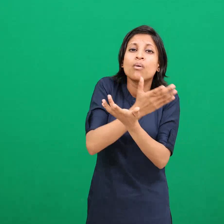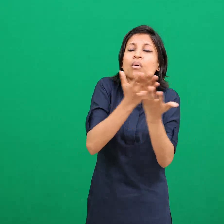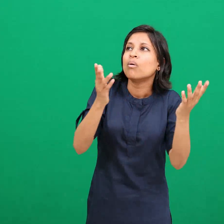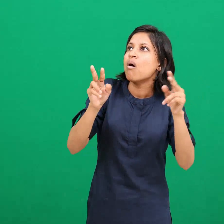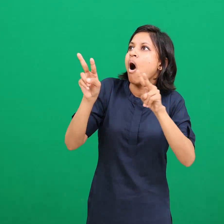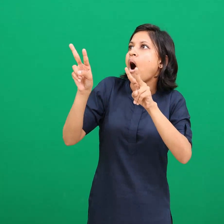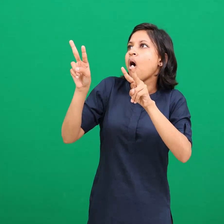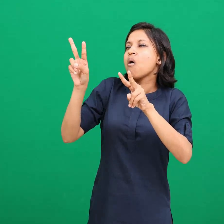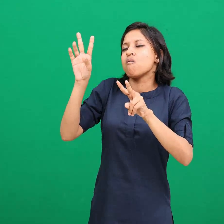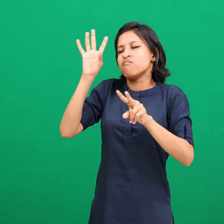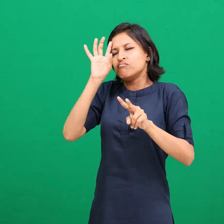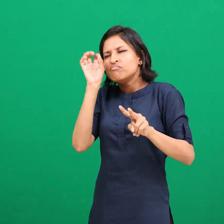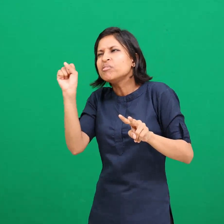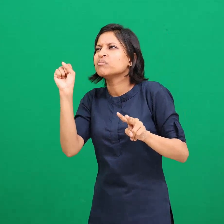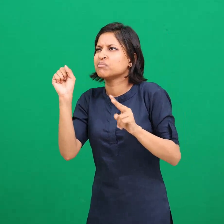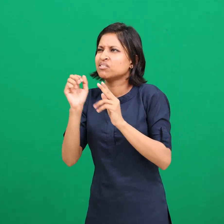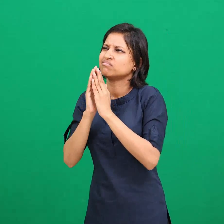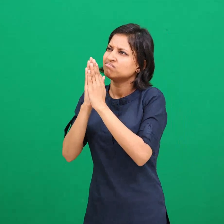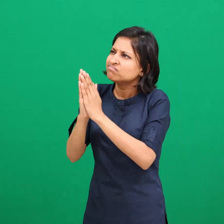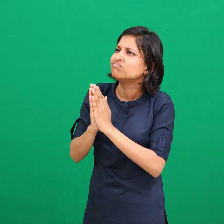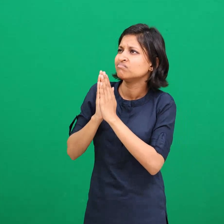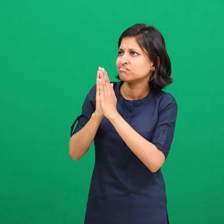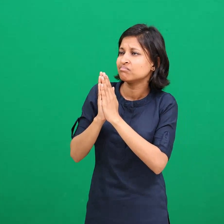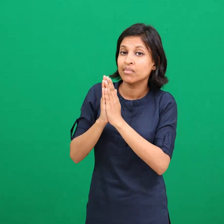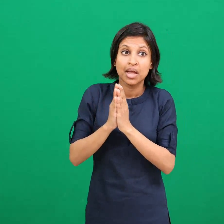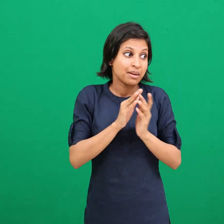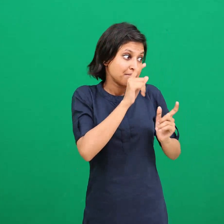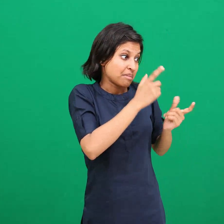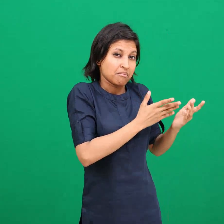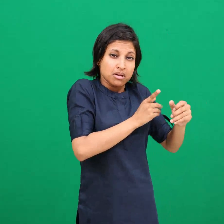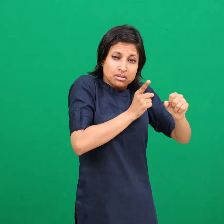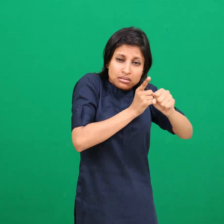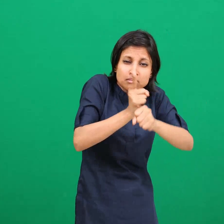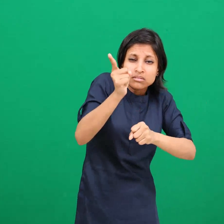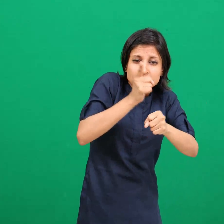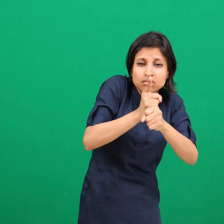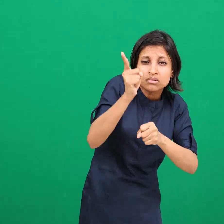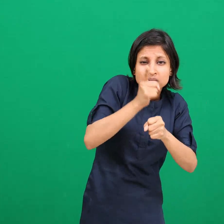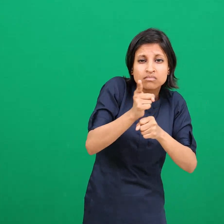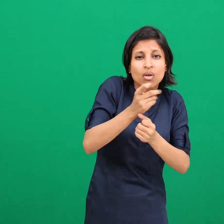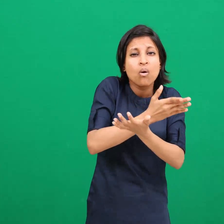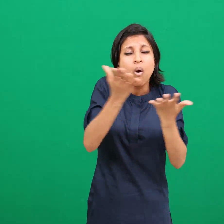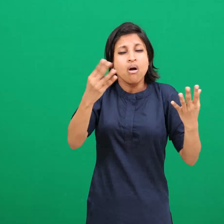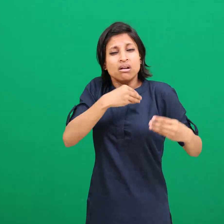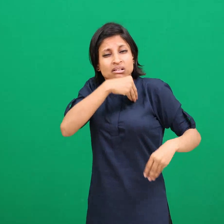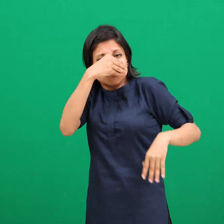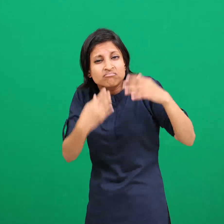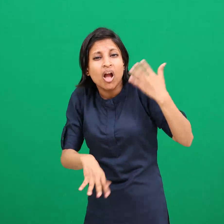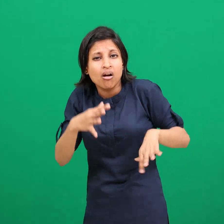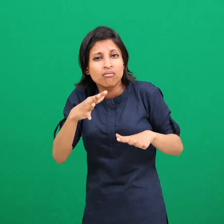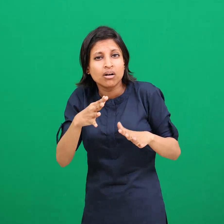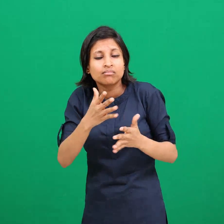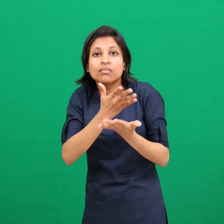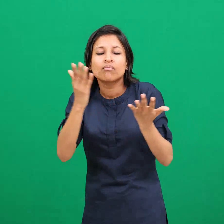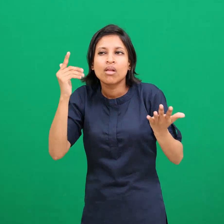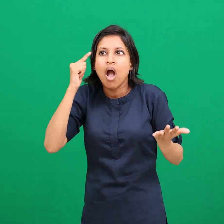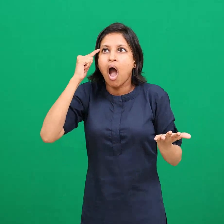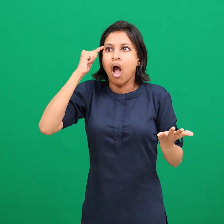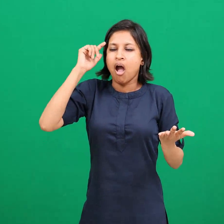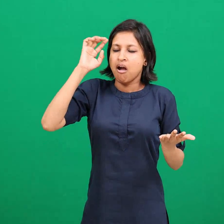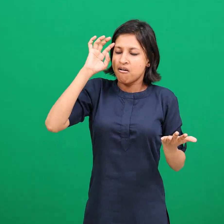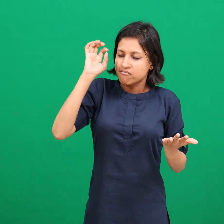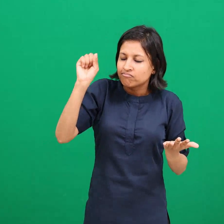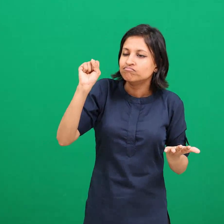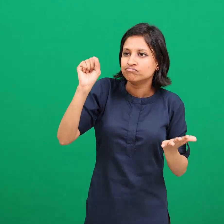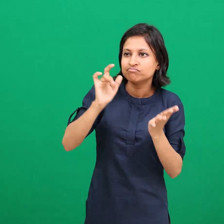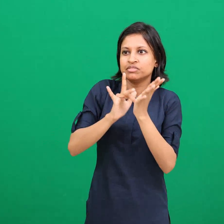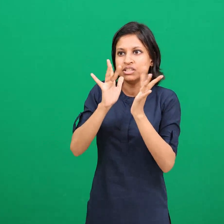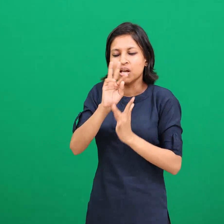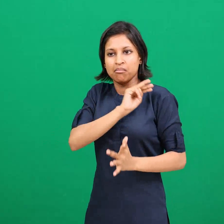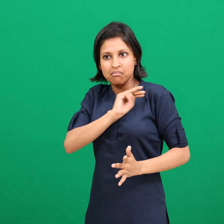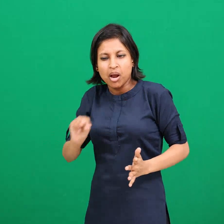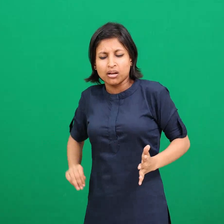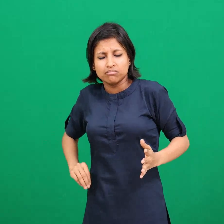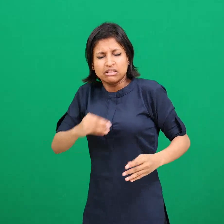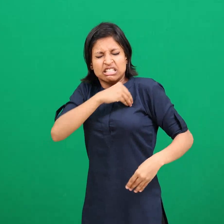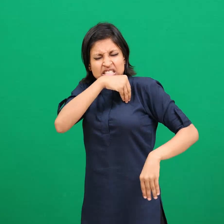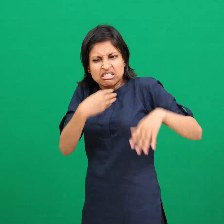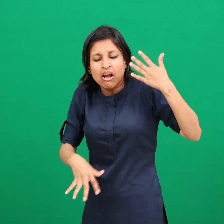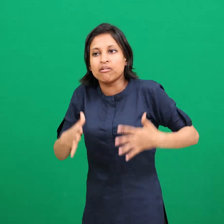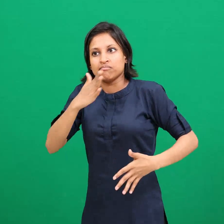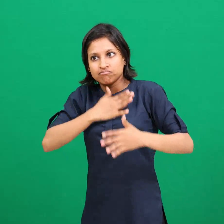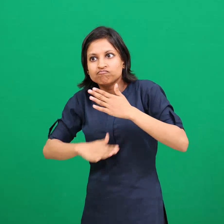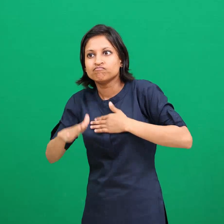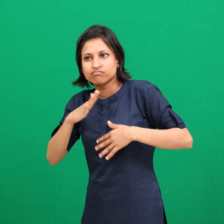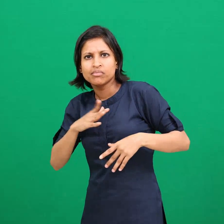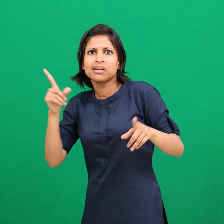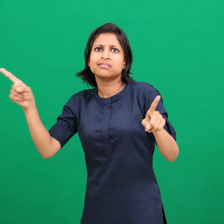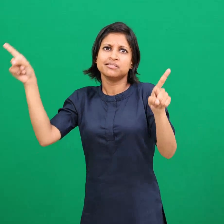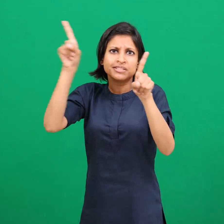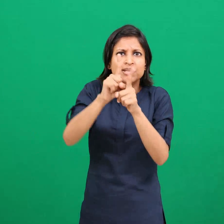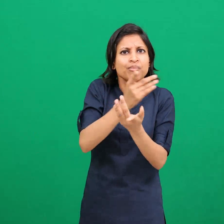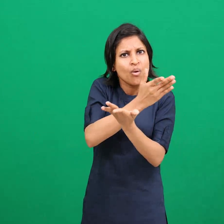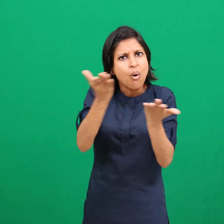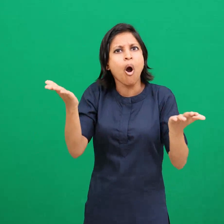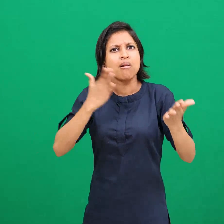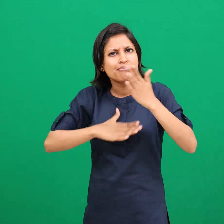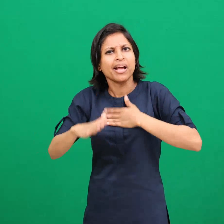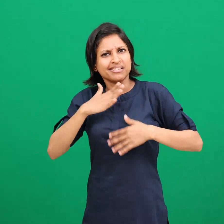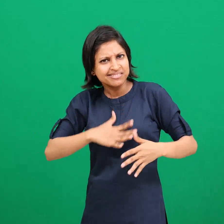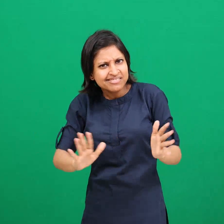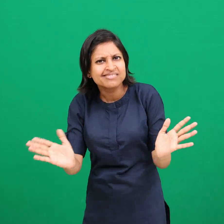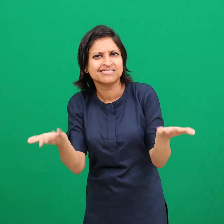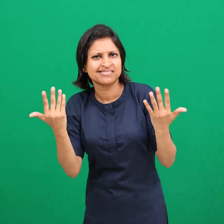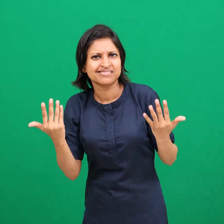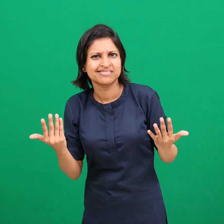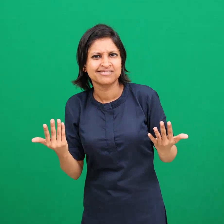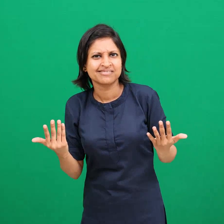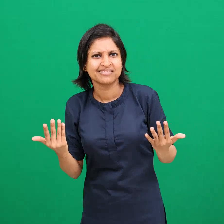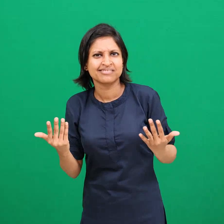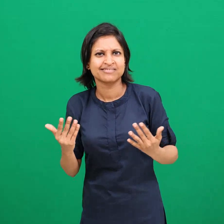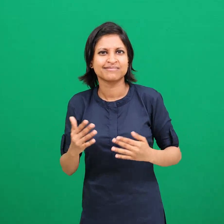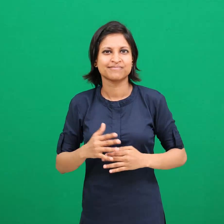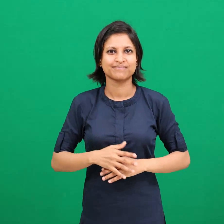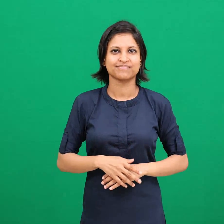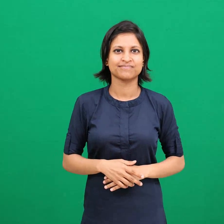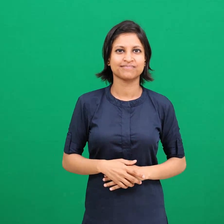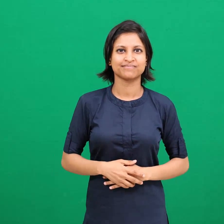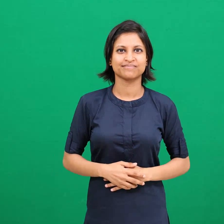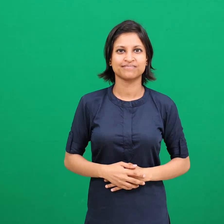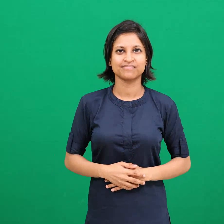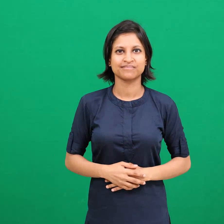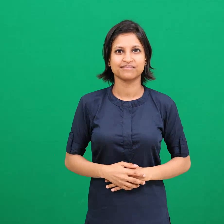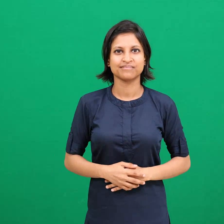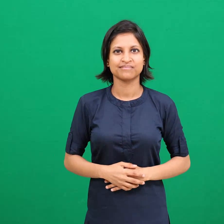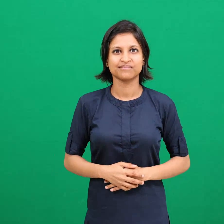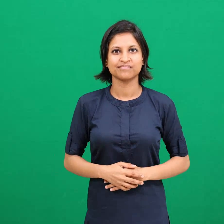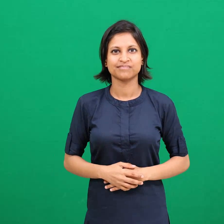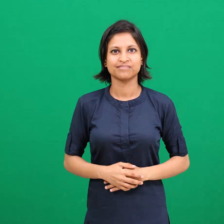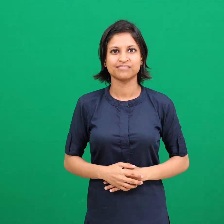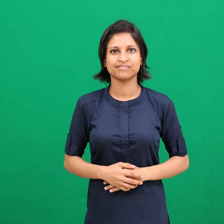May the Lord direct your hearts into God ' s love and Christ ' s perseverance.